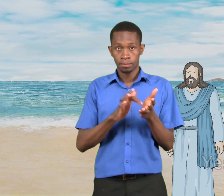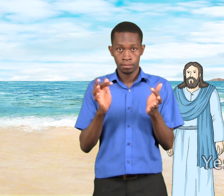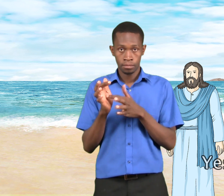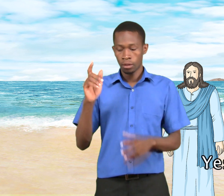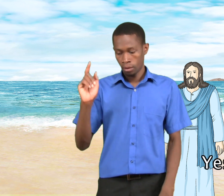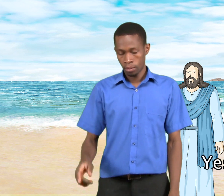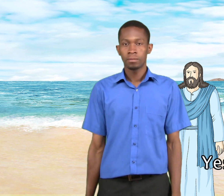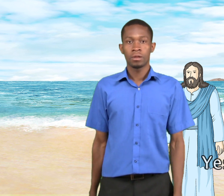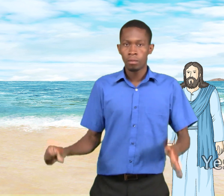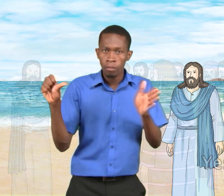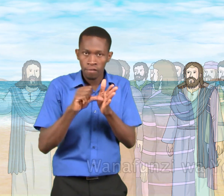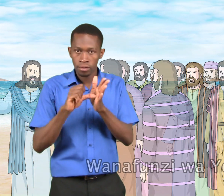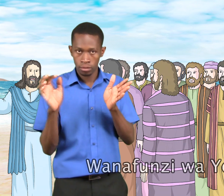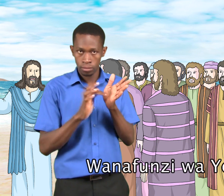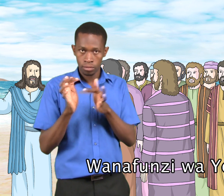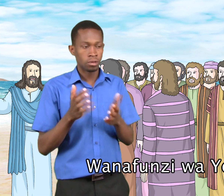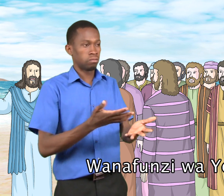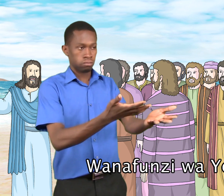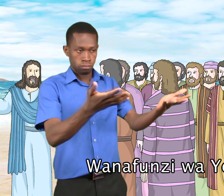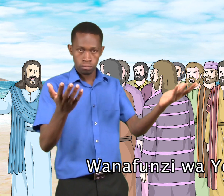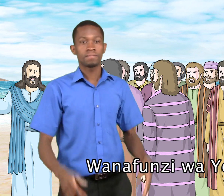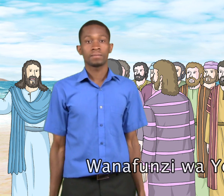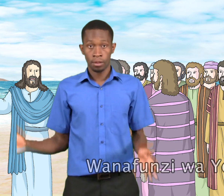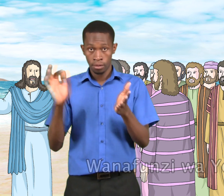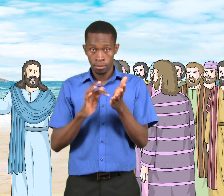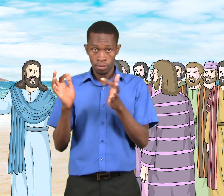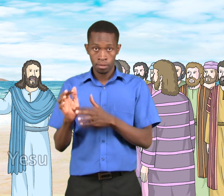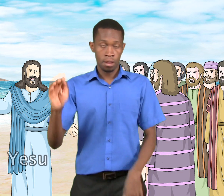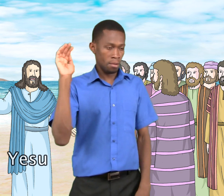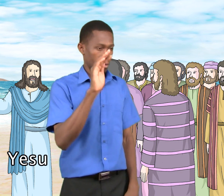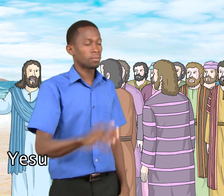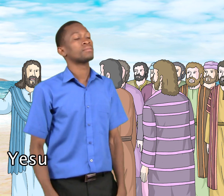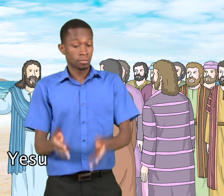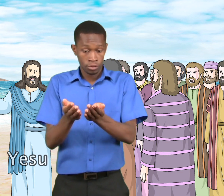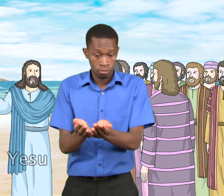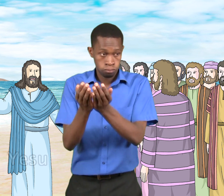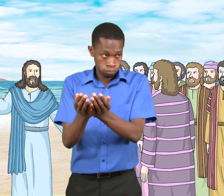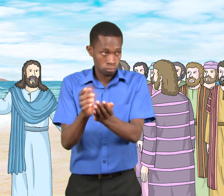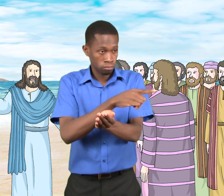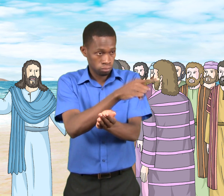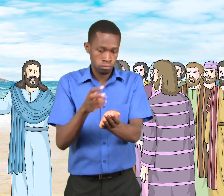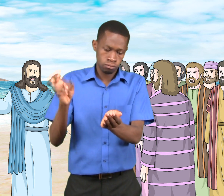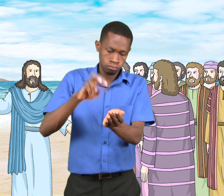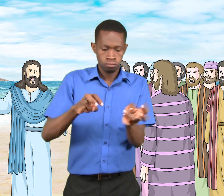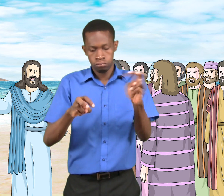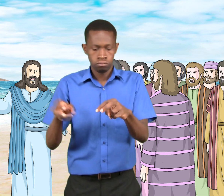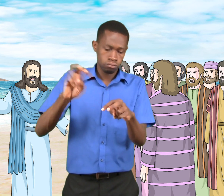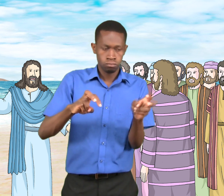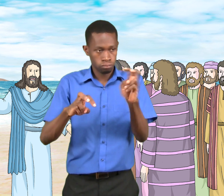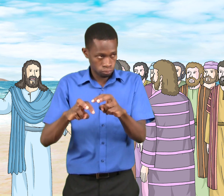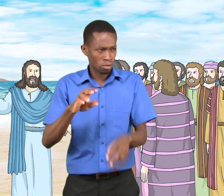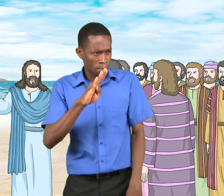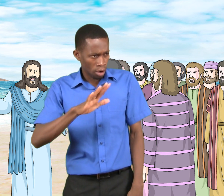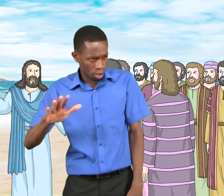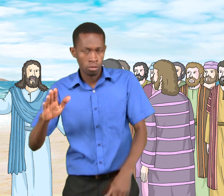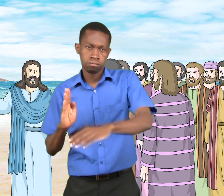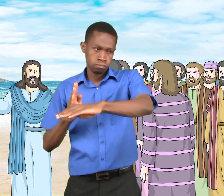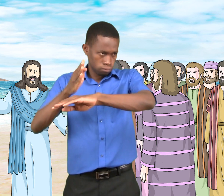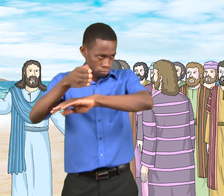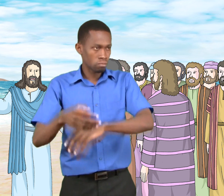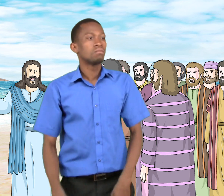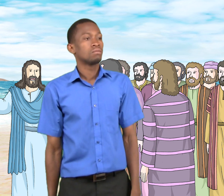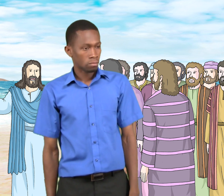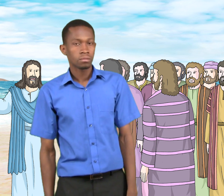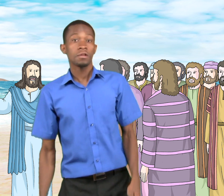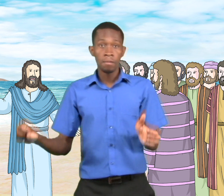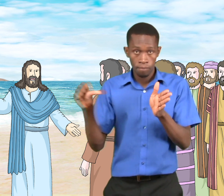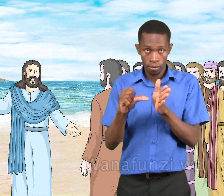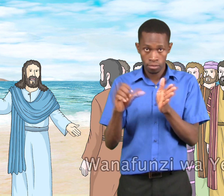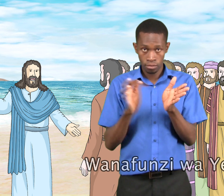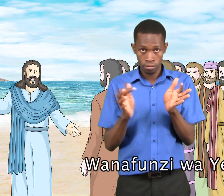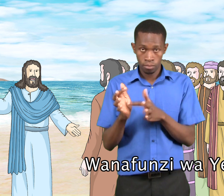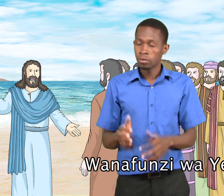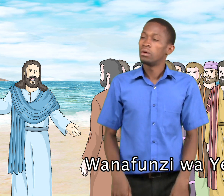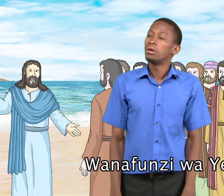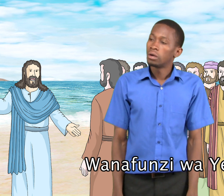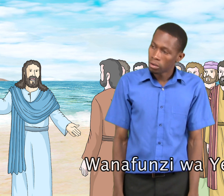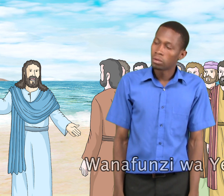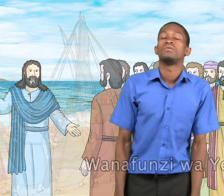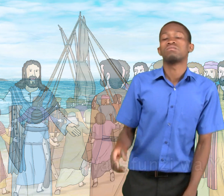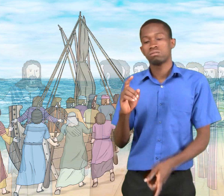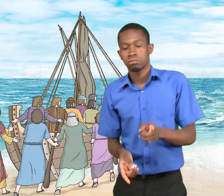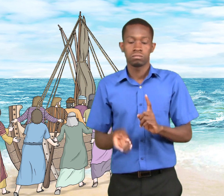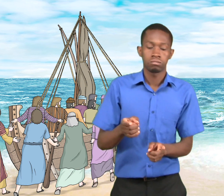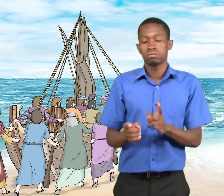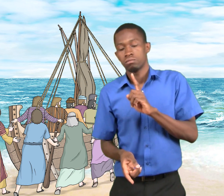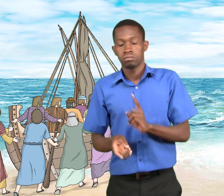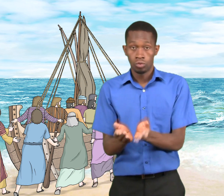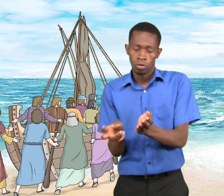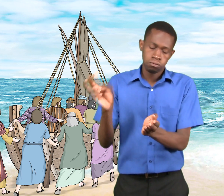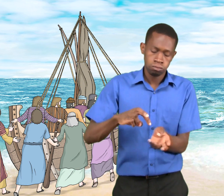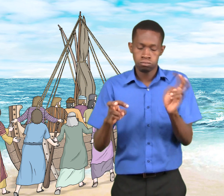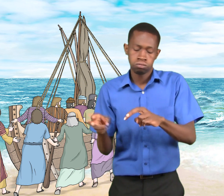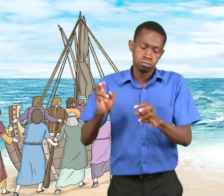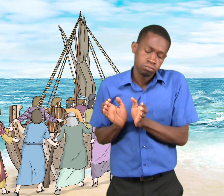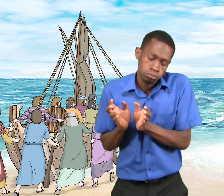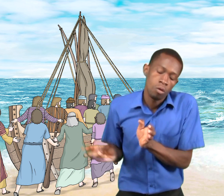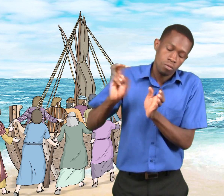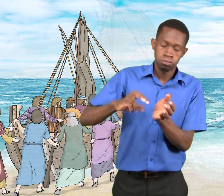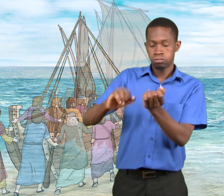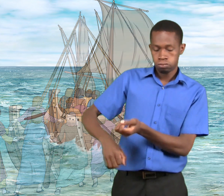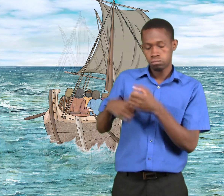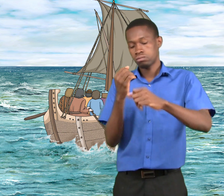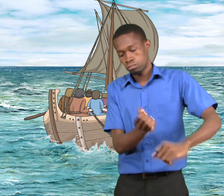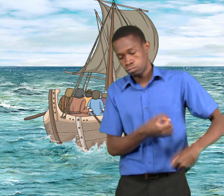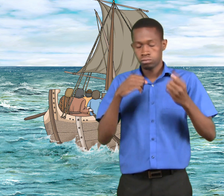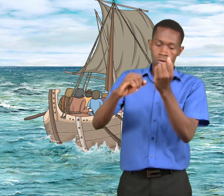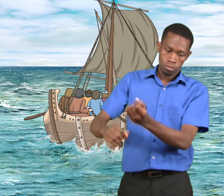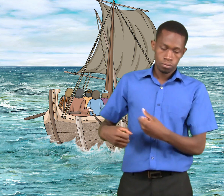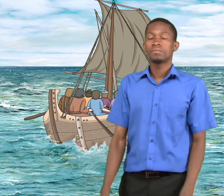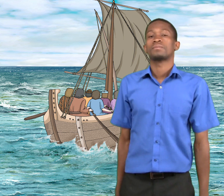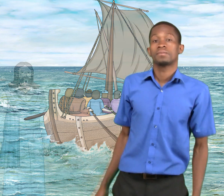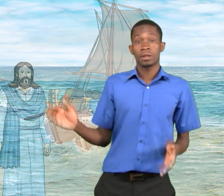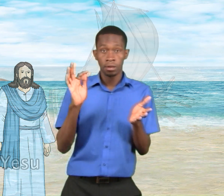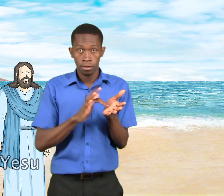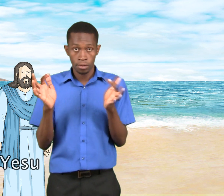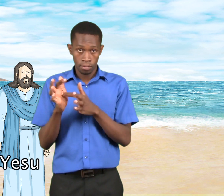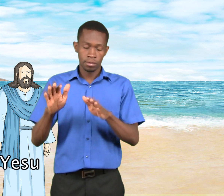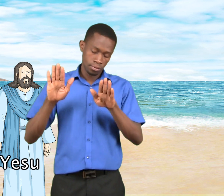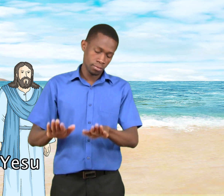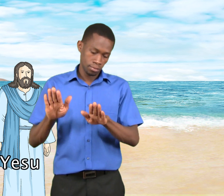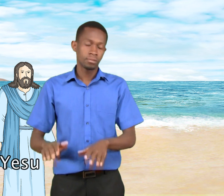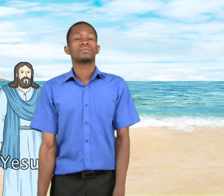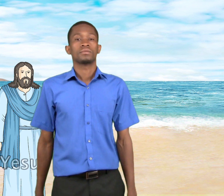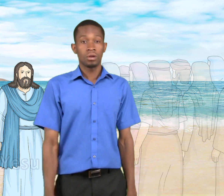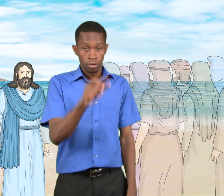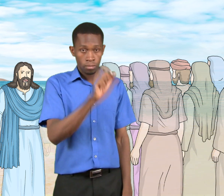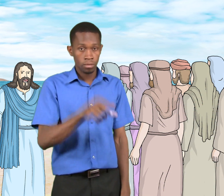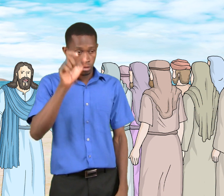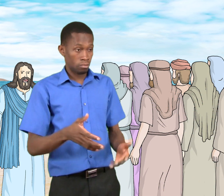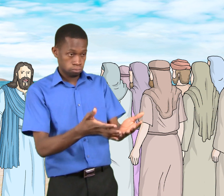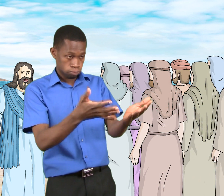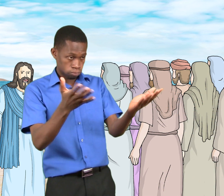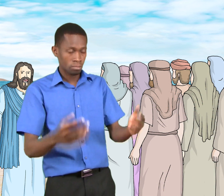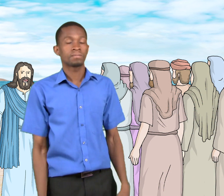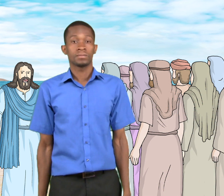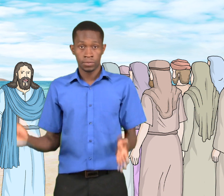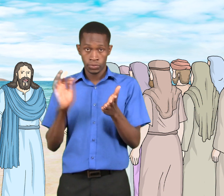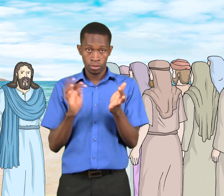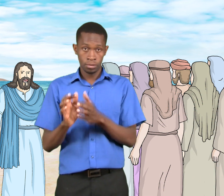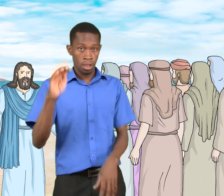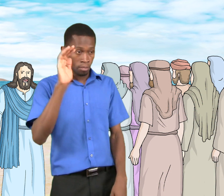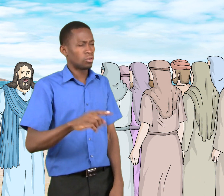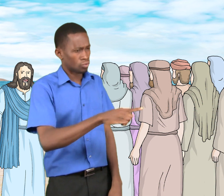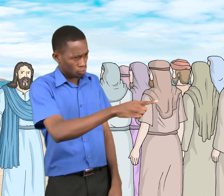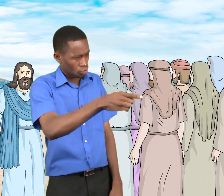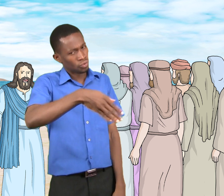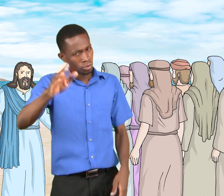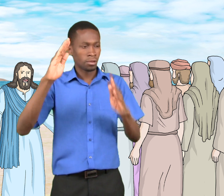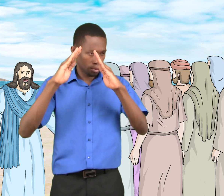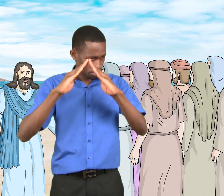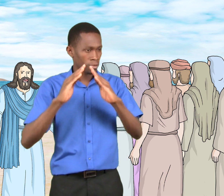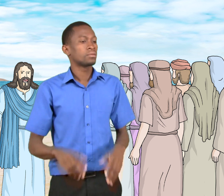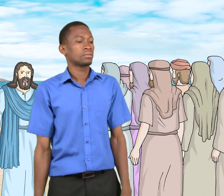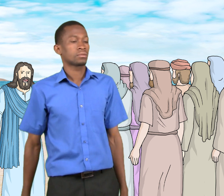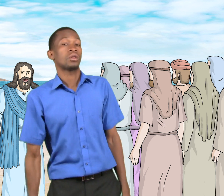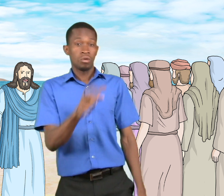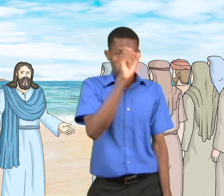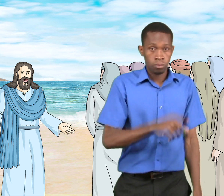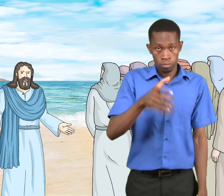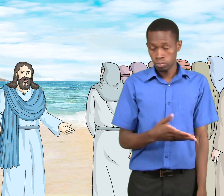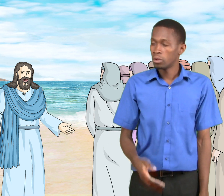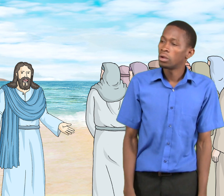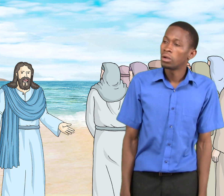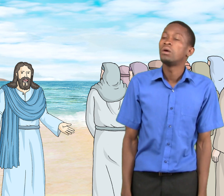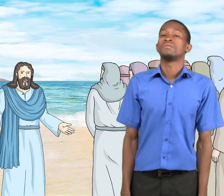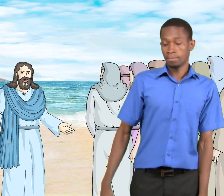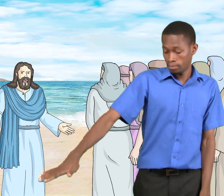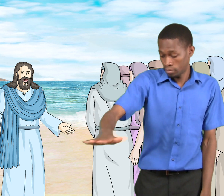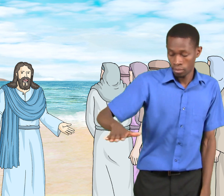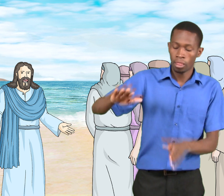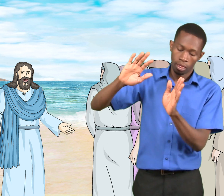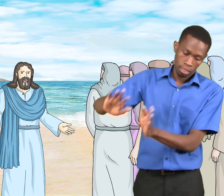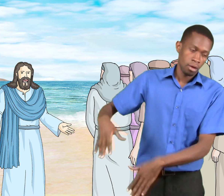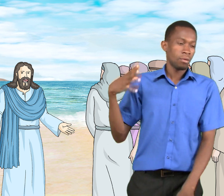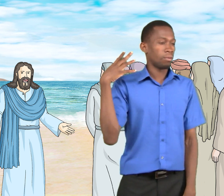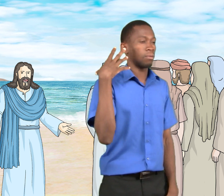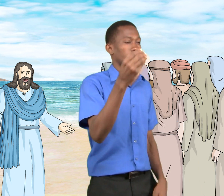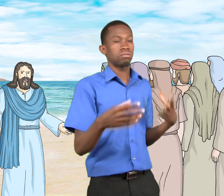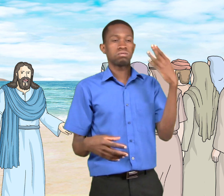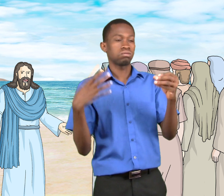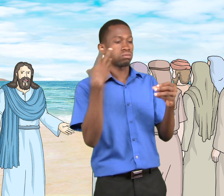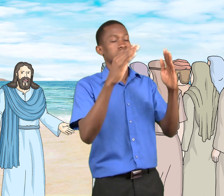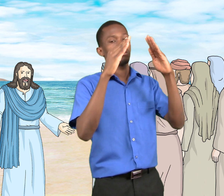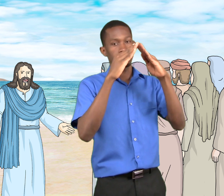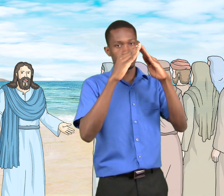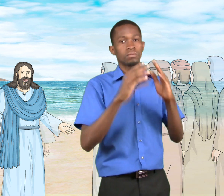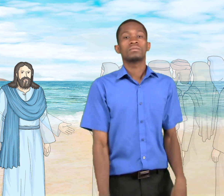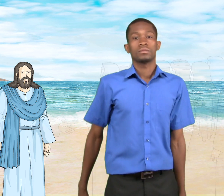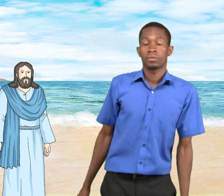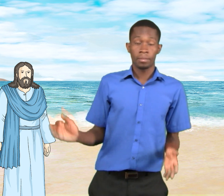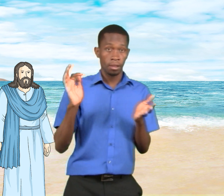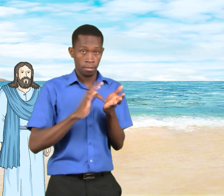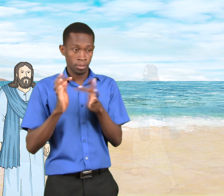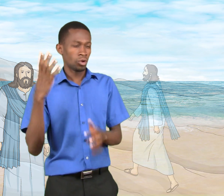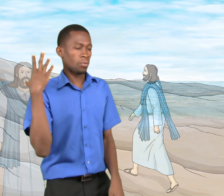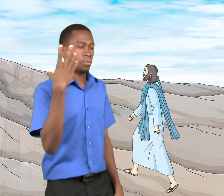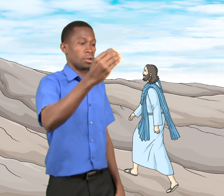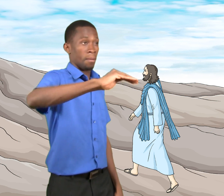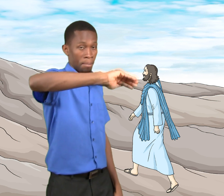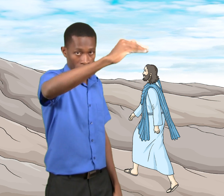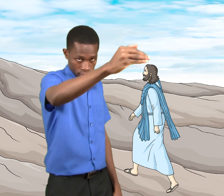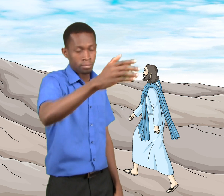Immediately Jesus made the disciples get into the boat and go on ahead of Him to the other side, while He dismissed the crowds.